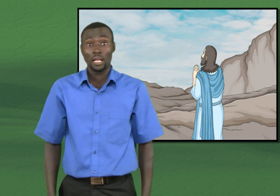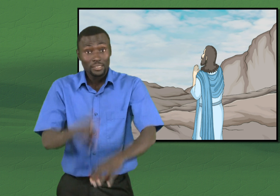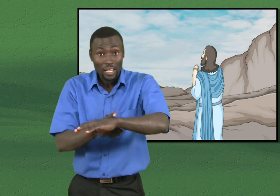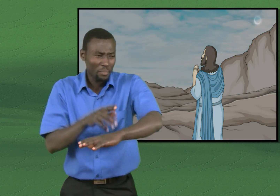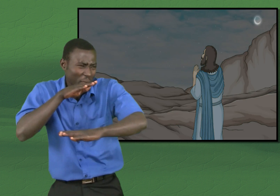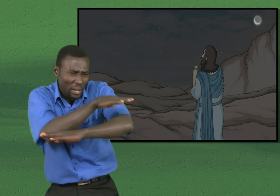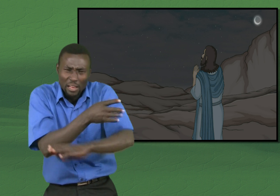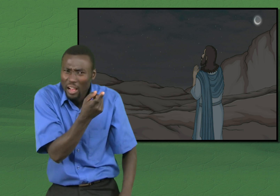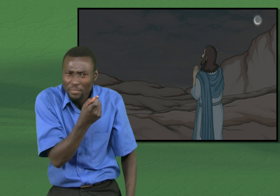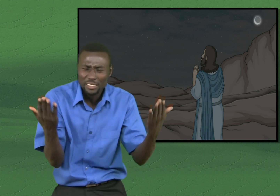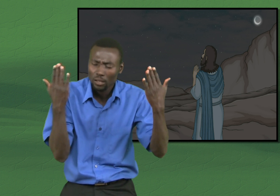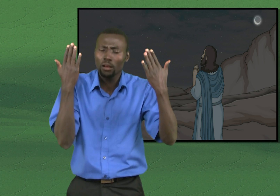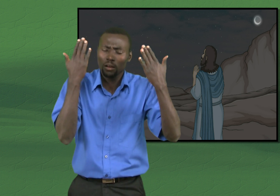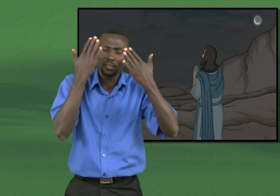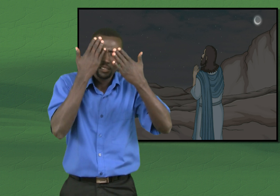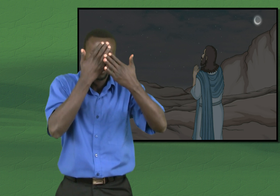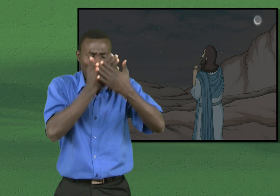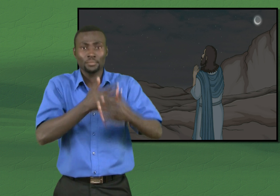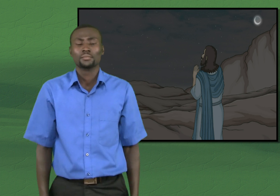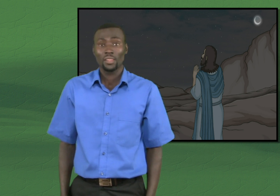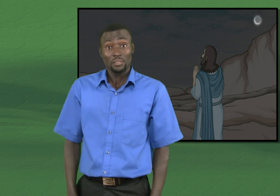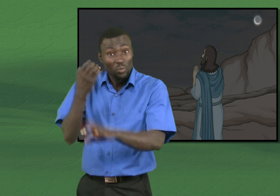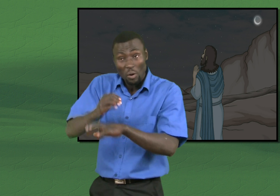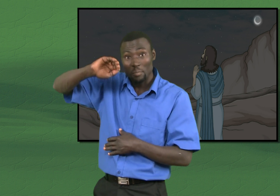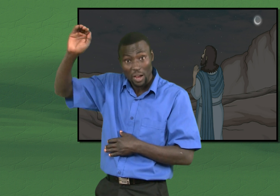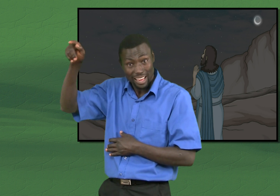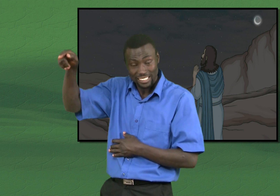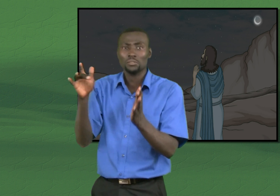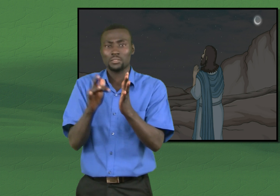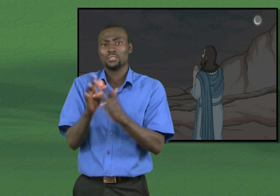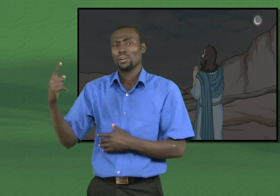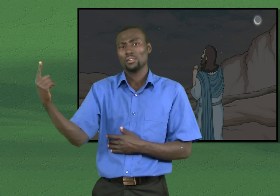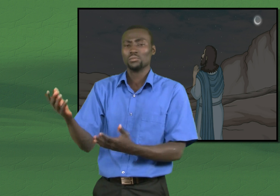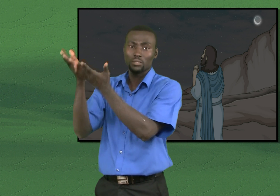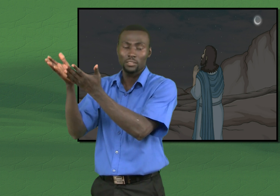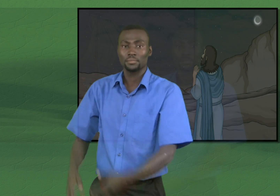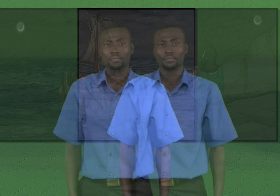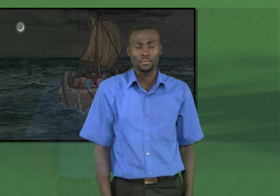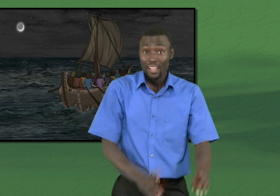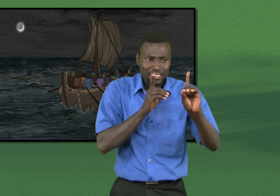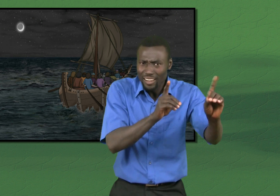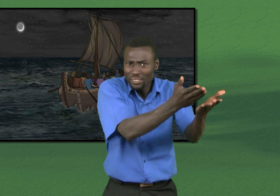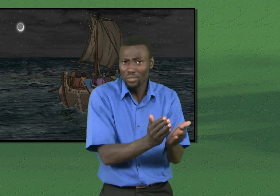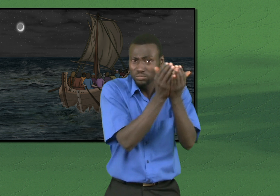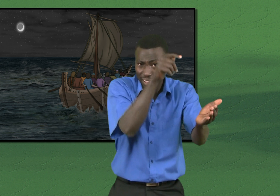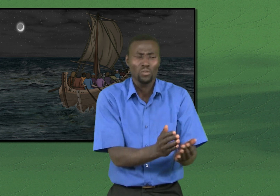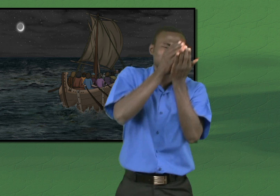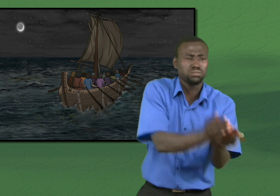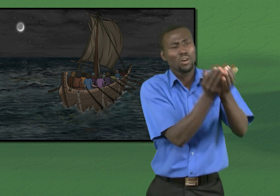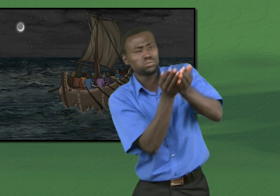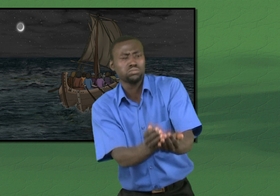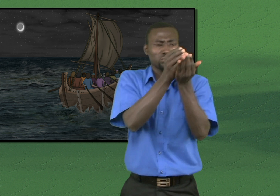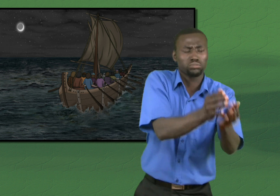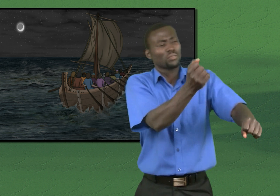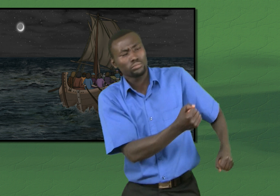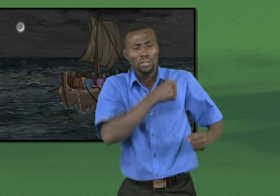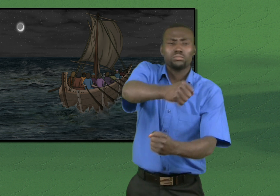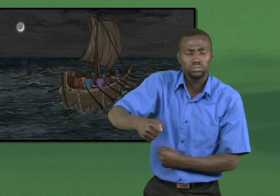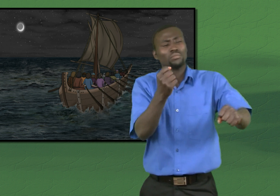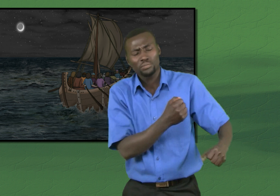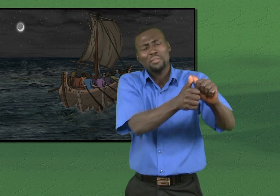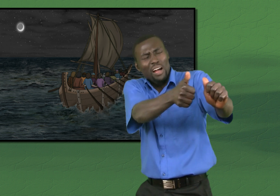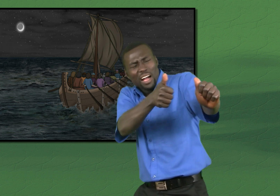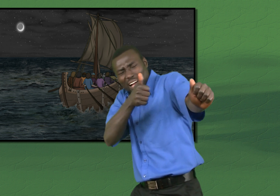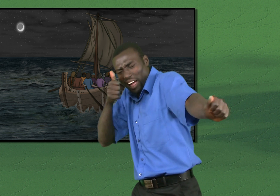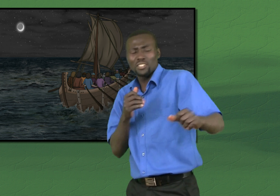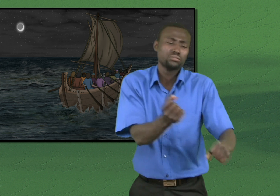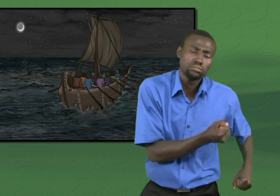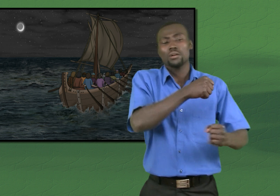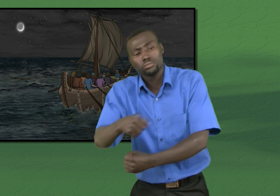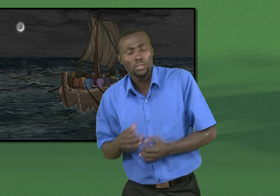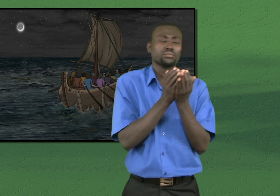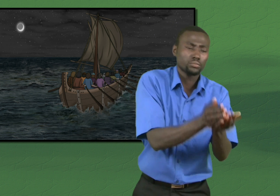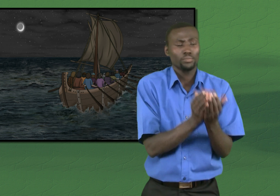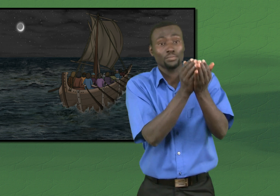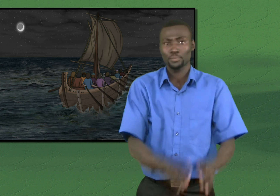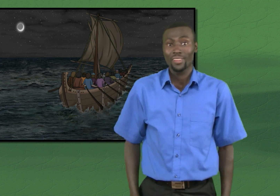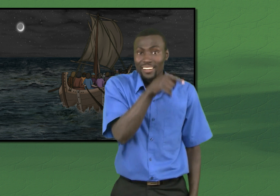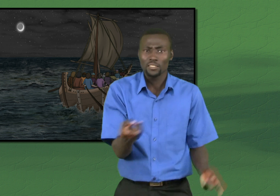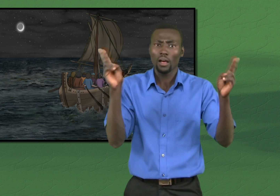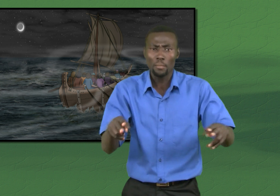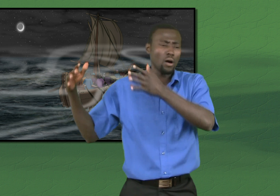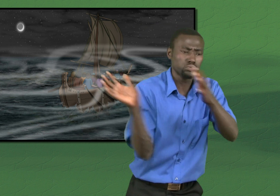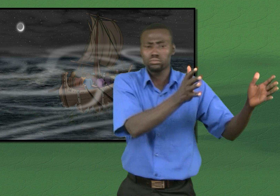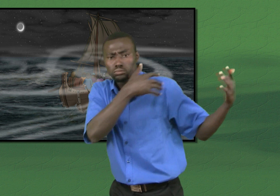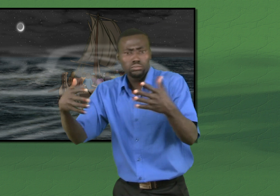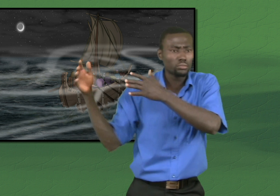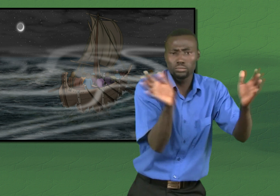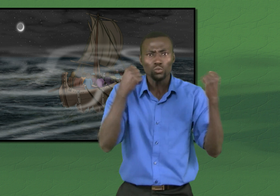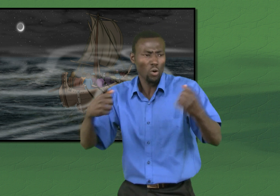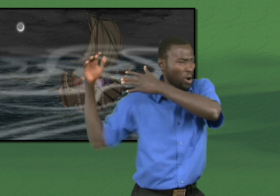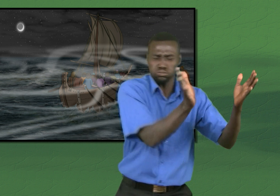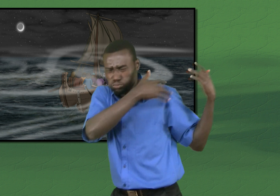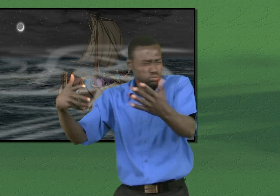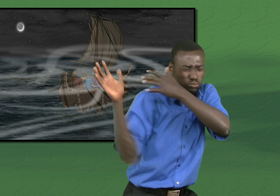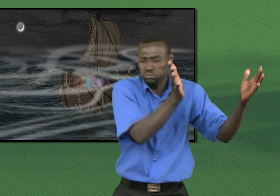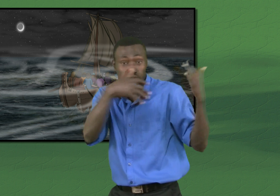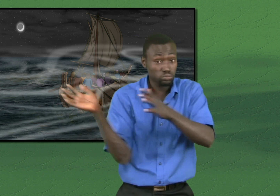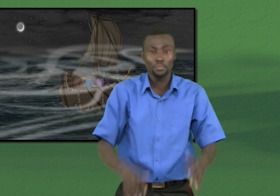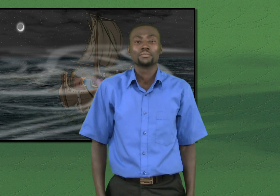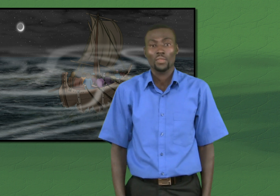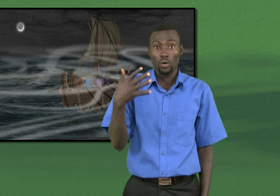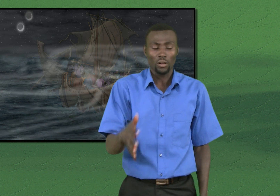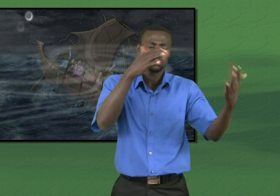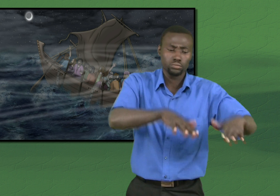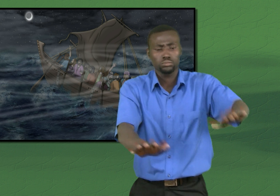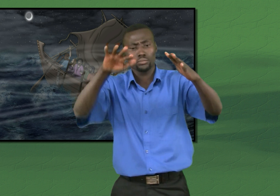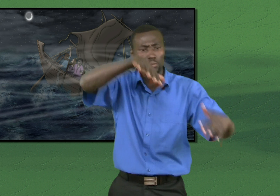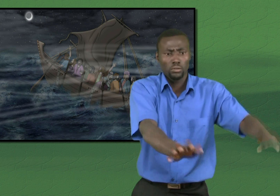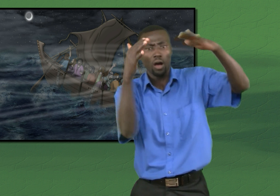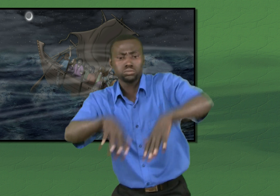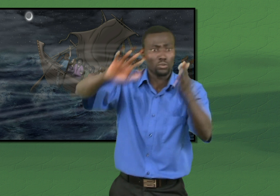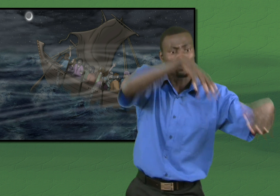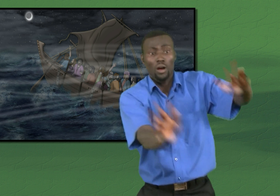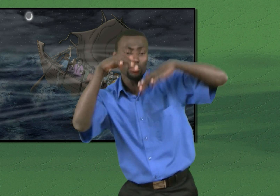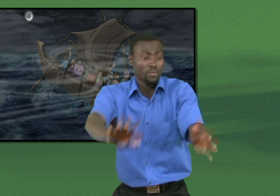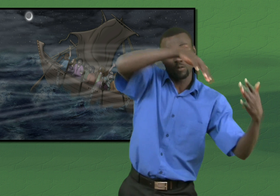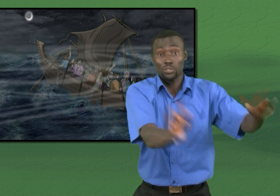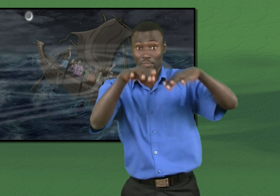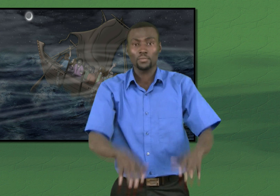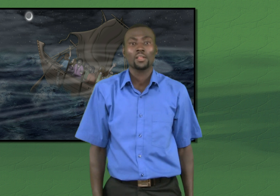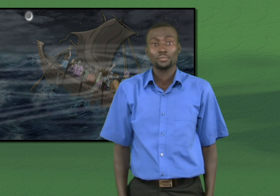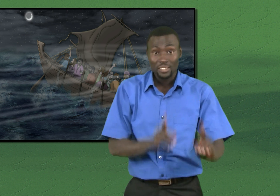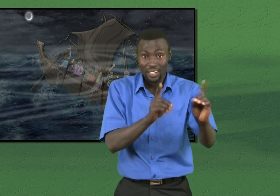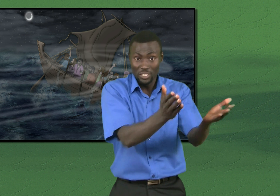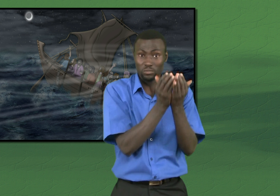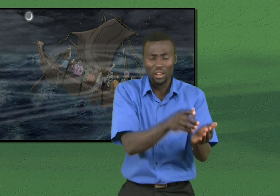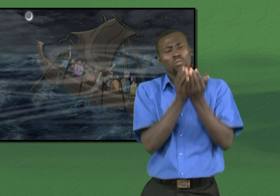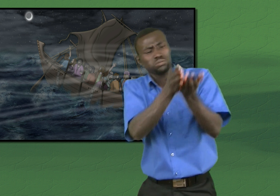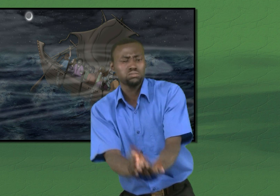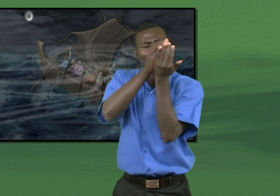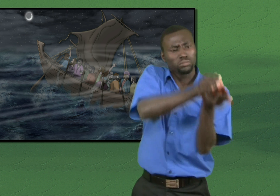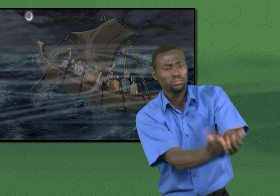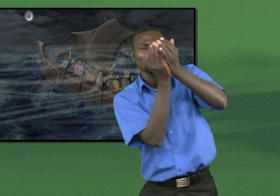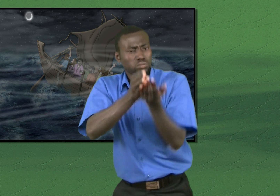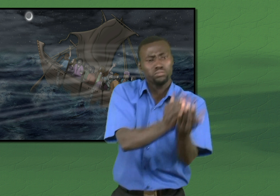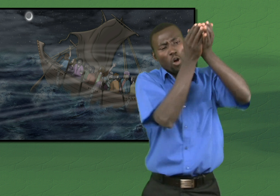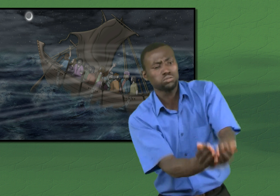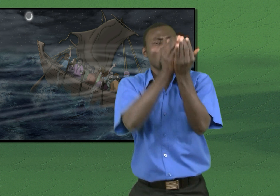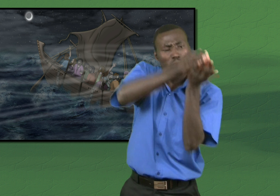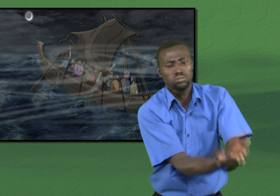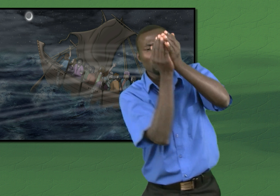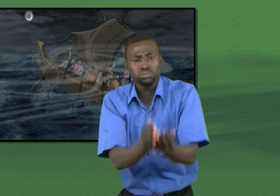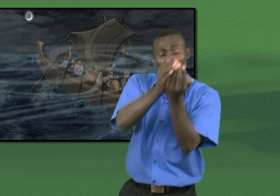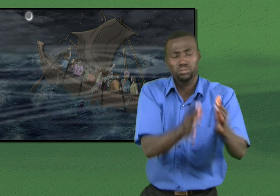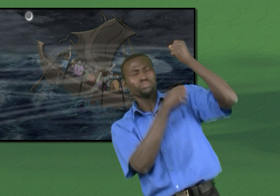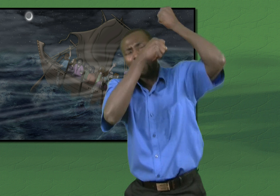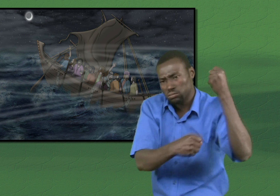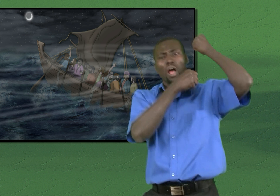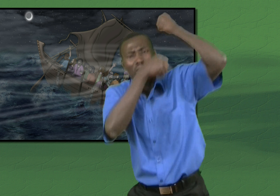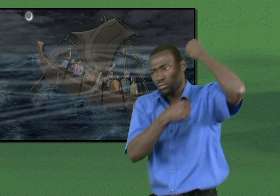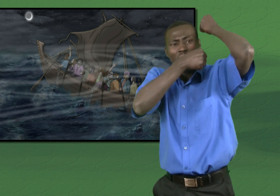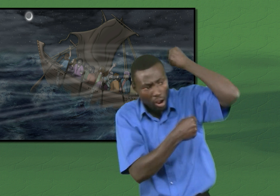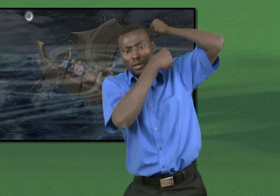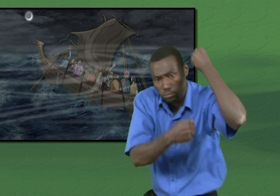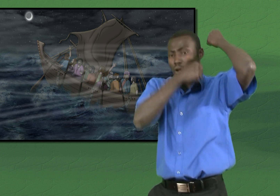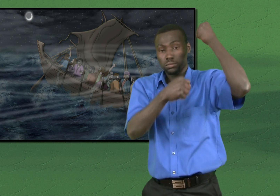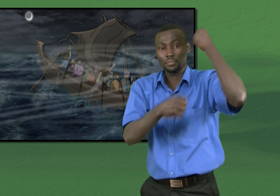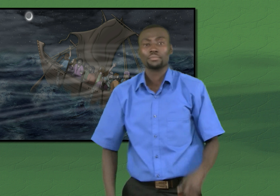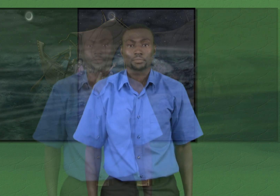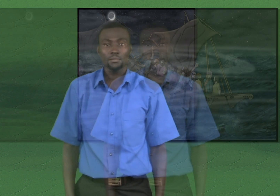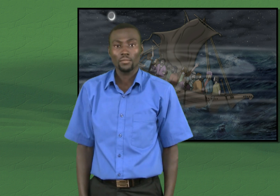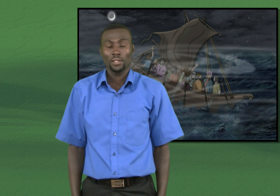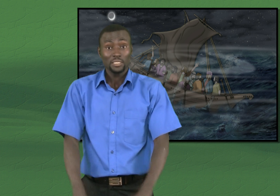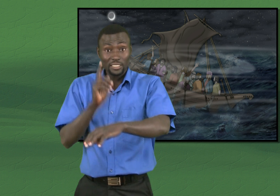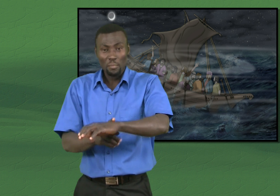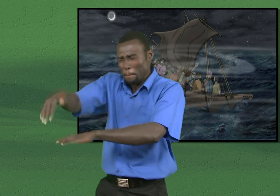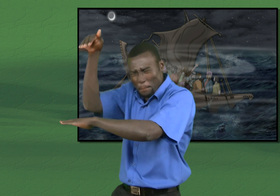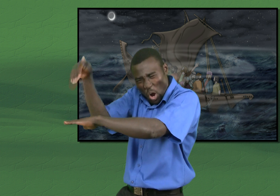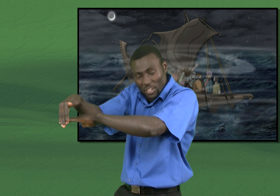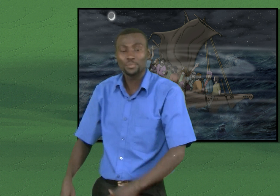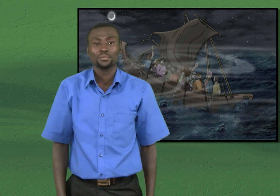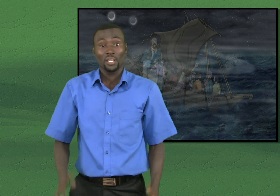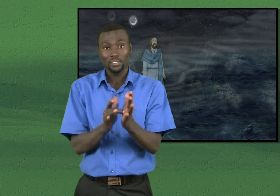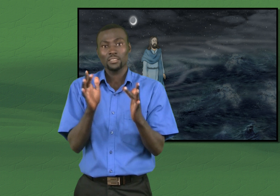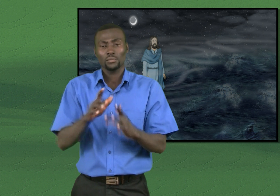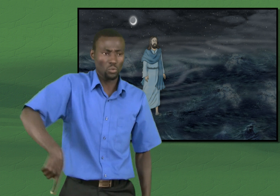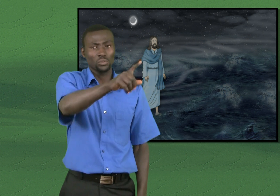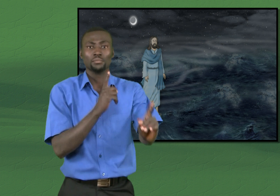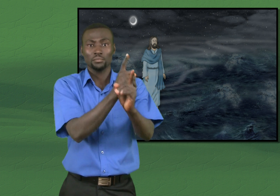When evening came, He was there alone, but the boat was already far from land, buffeted by the waves because the wind was against it.